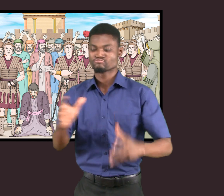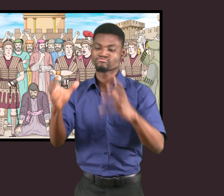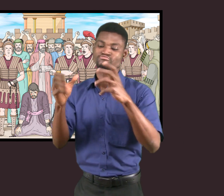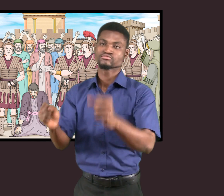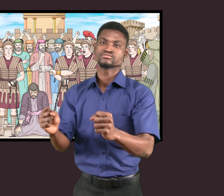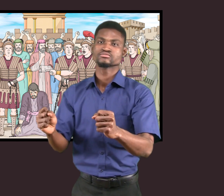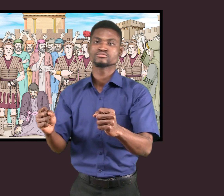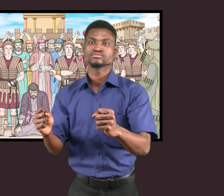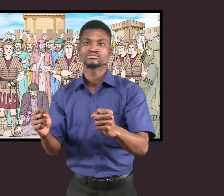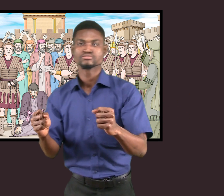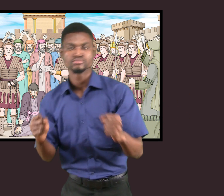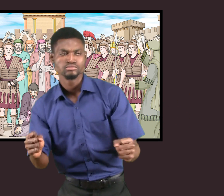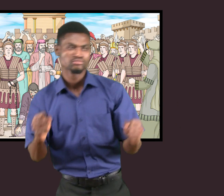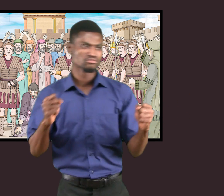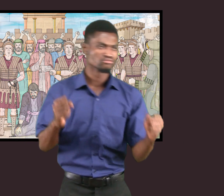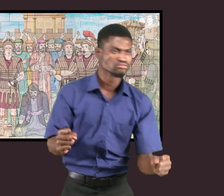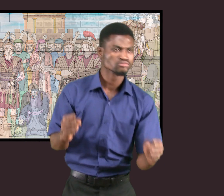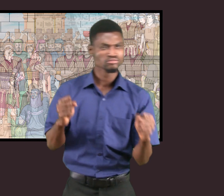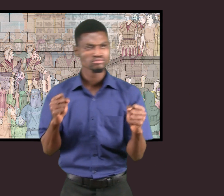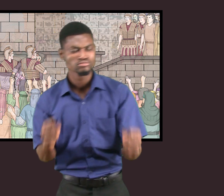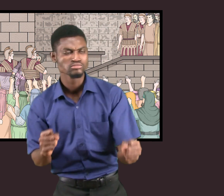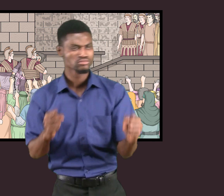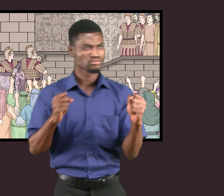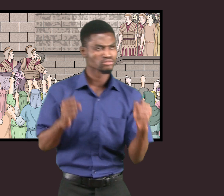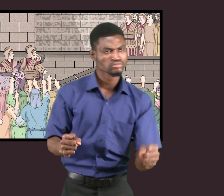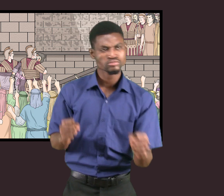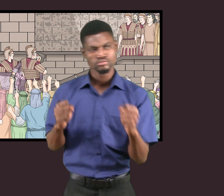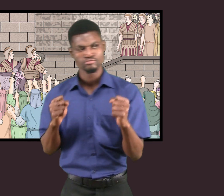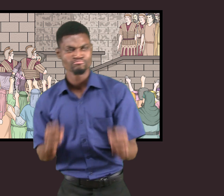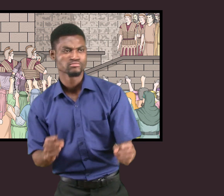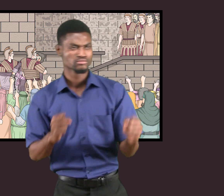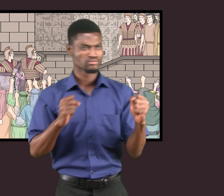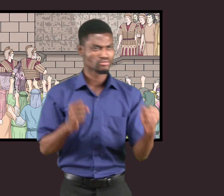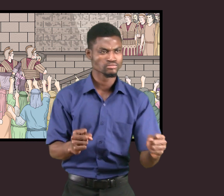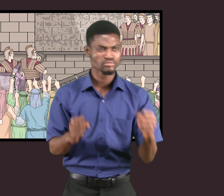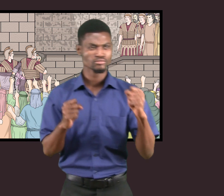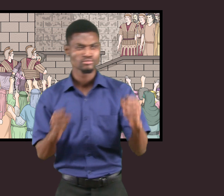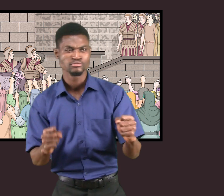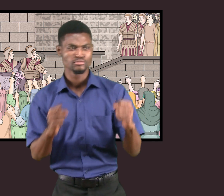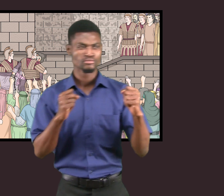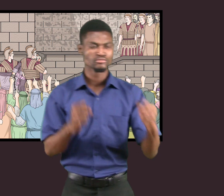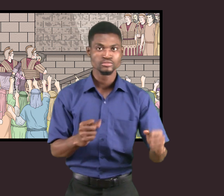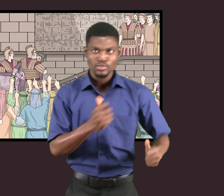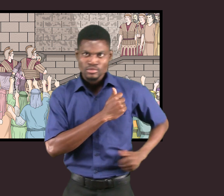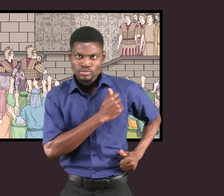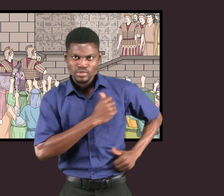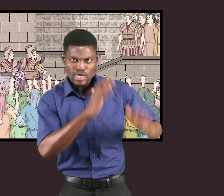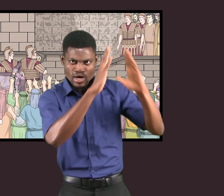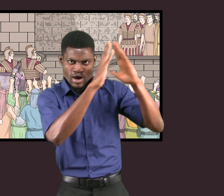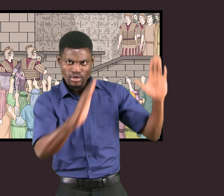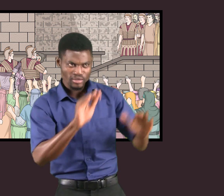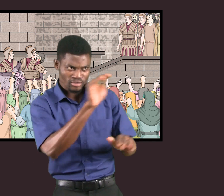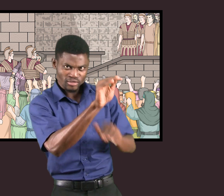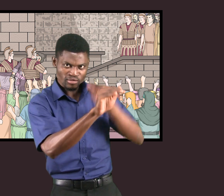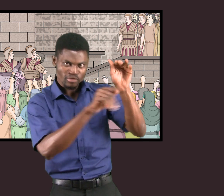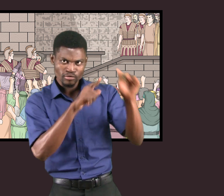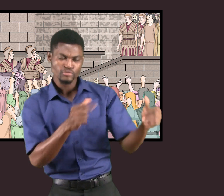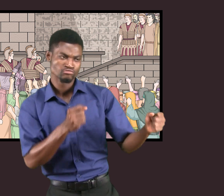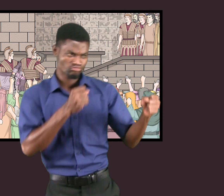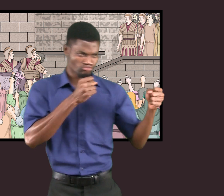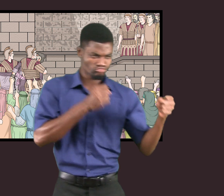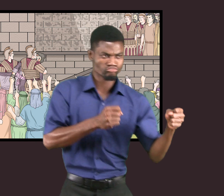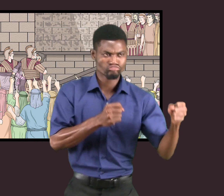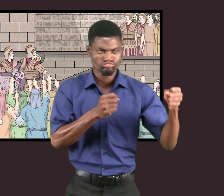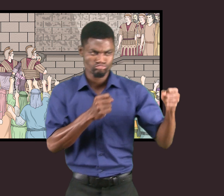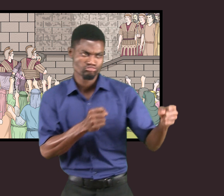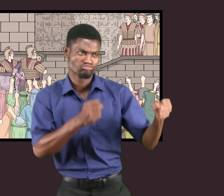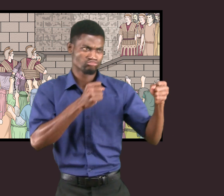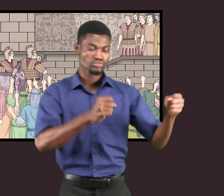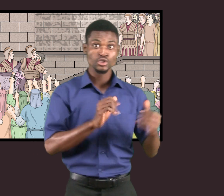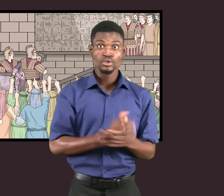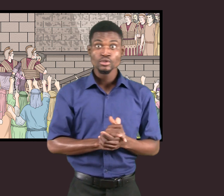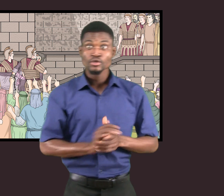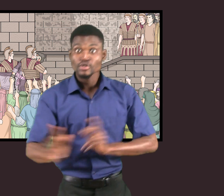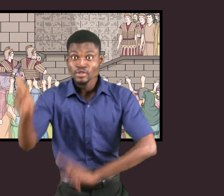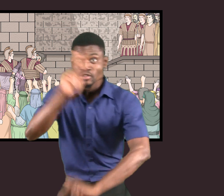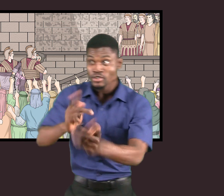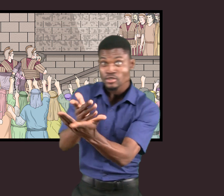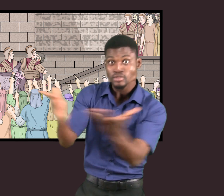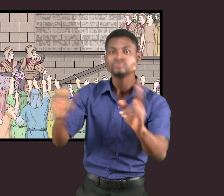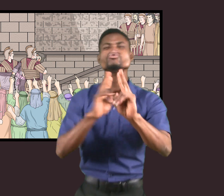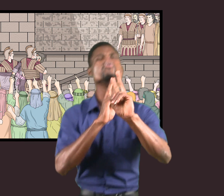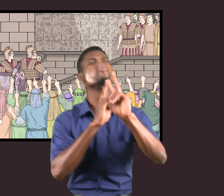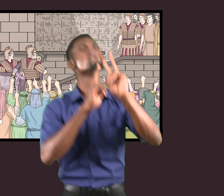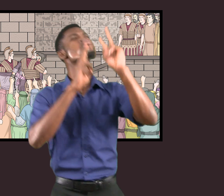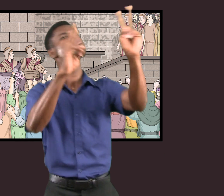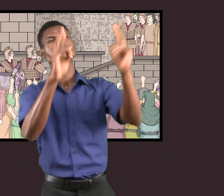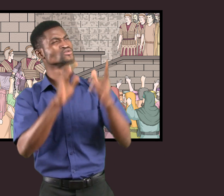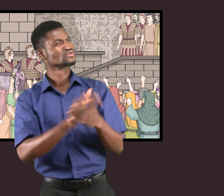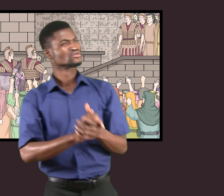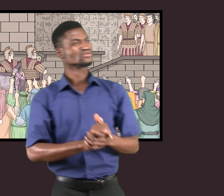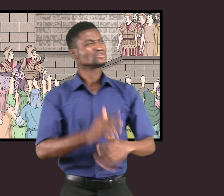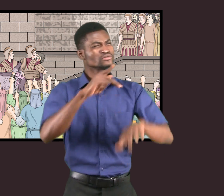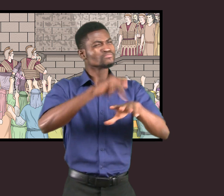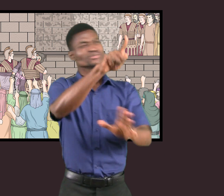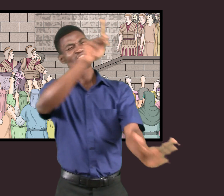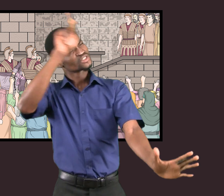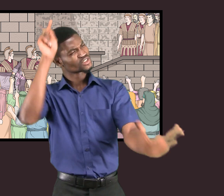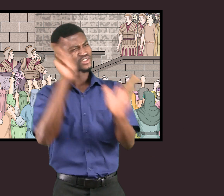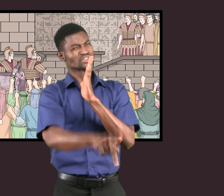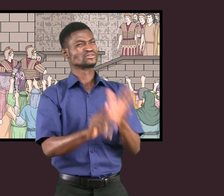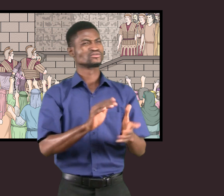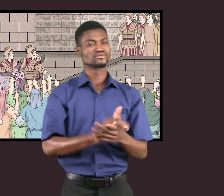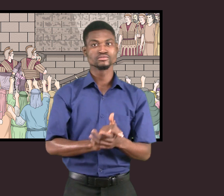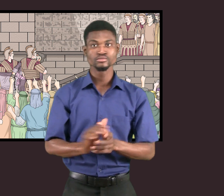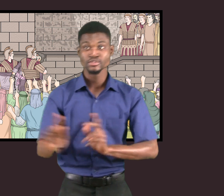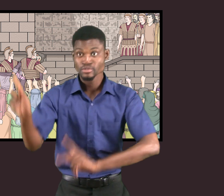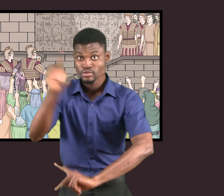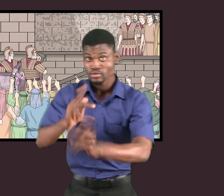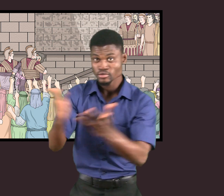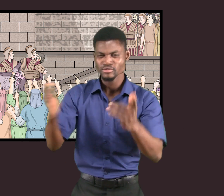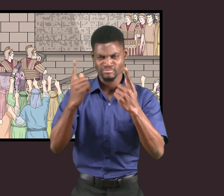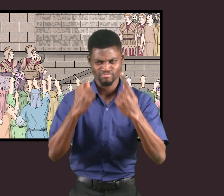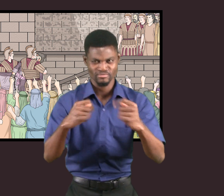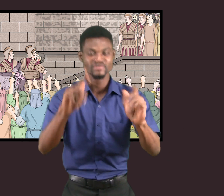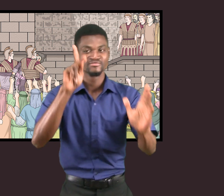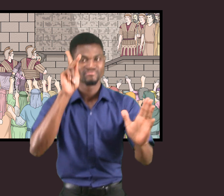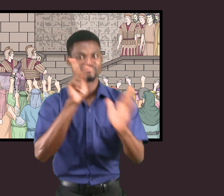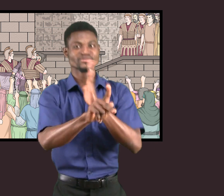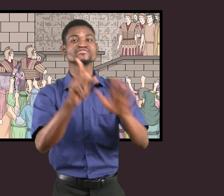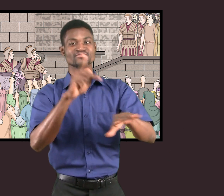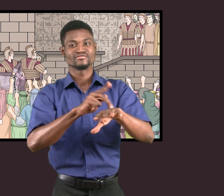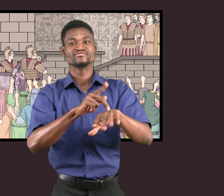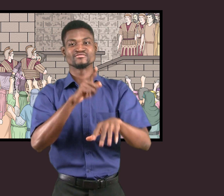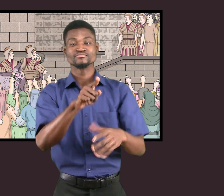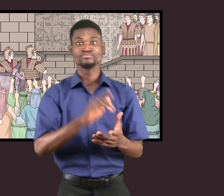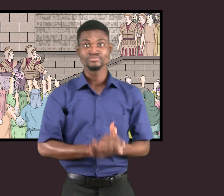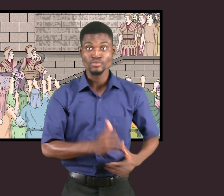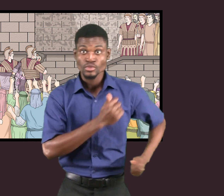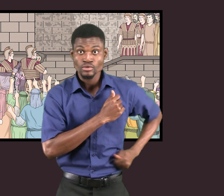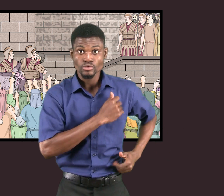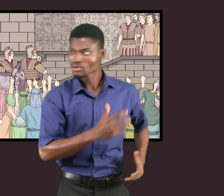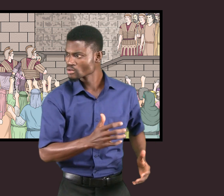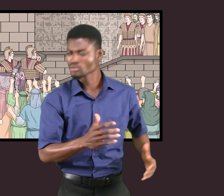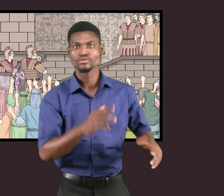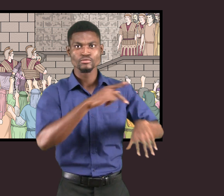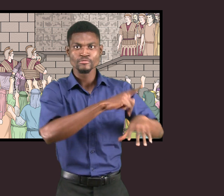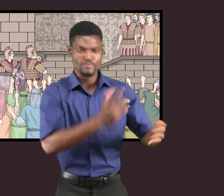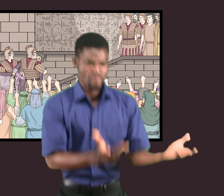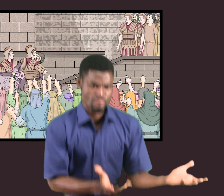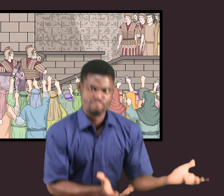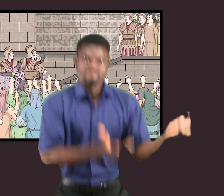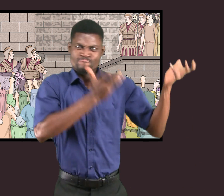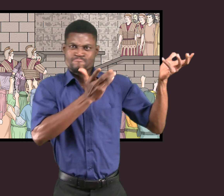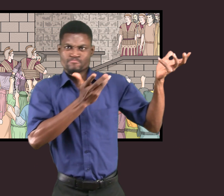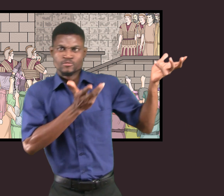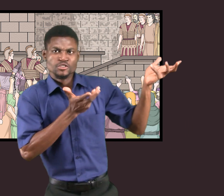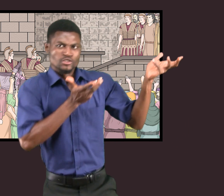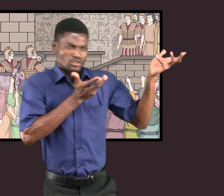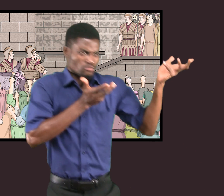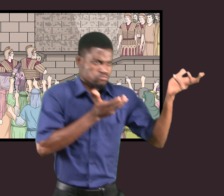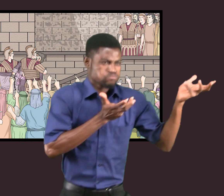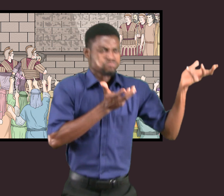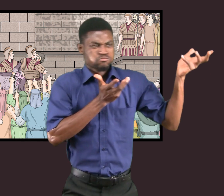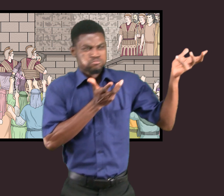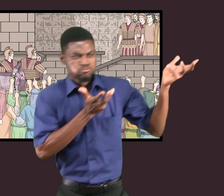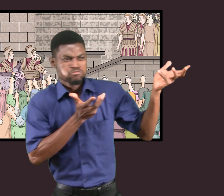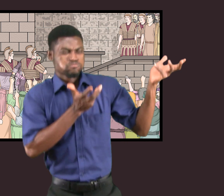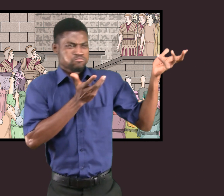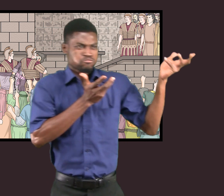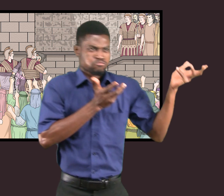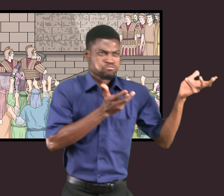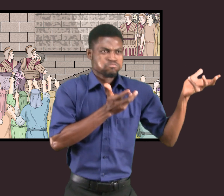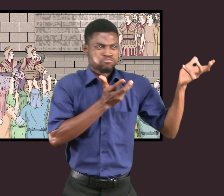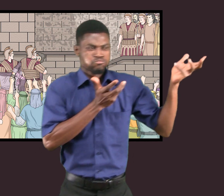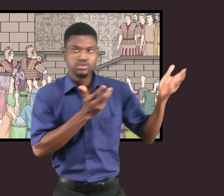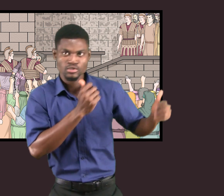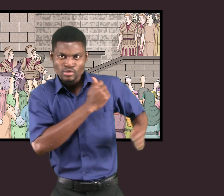When Paul reached the steps, he had to be carried by the soldiers because of the violence of the mob.